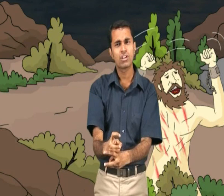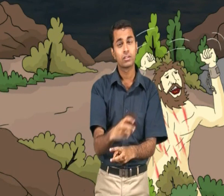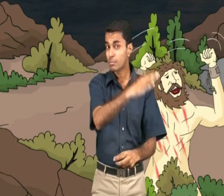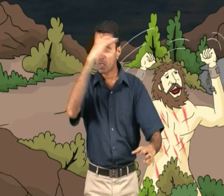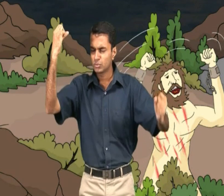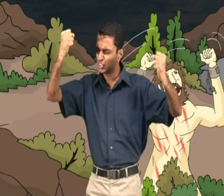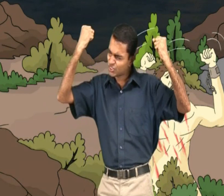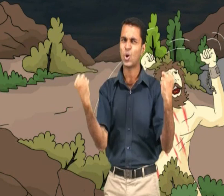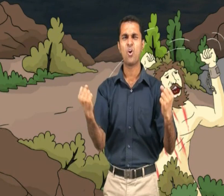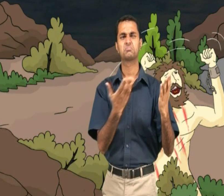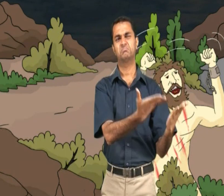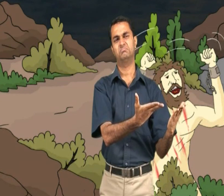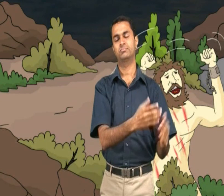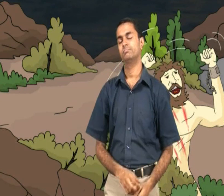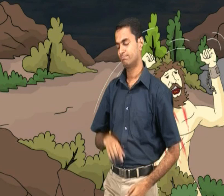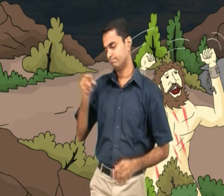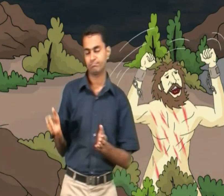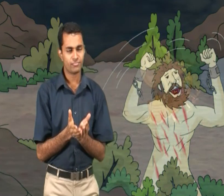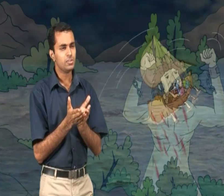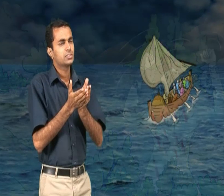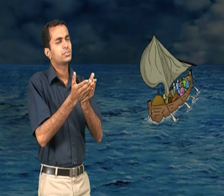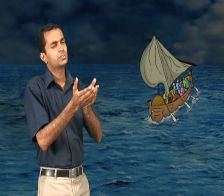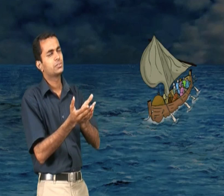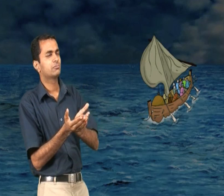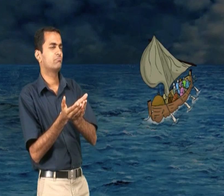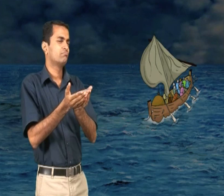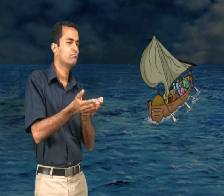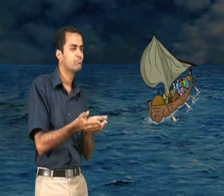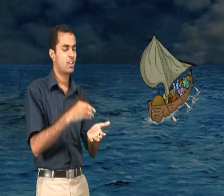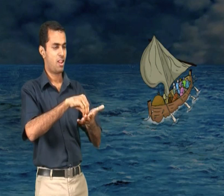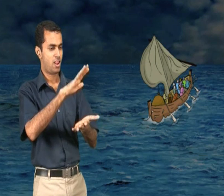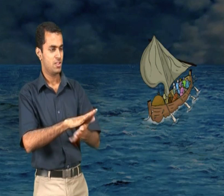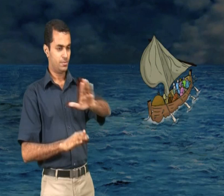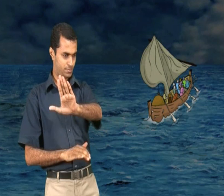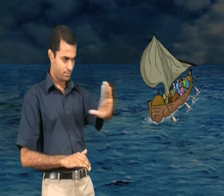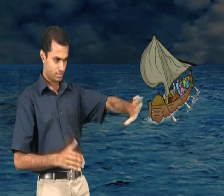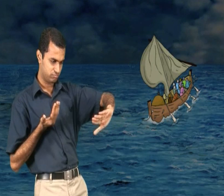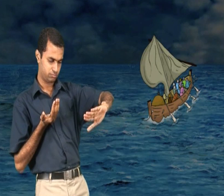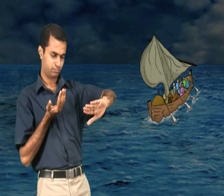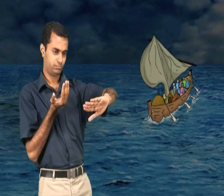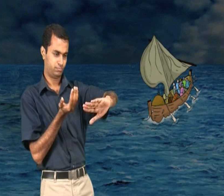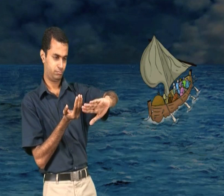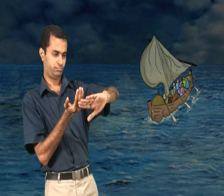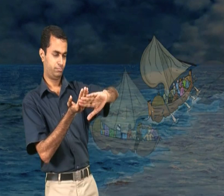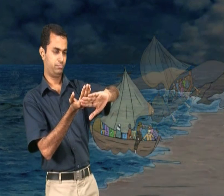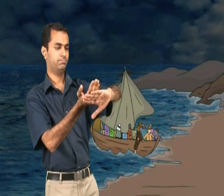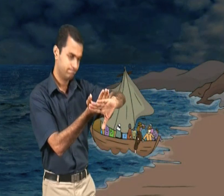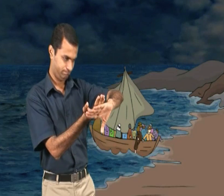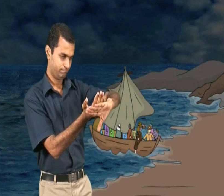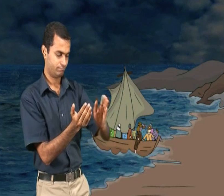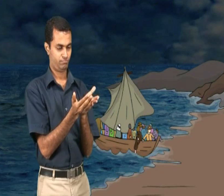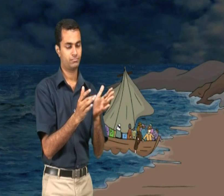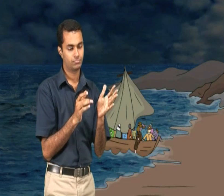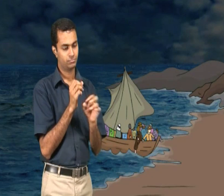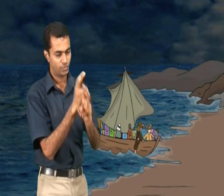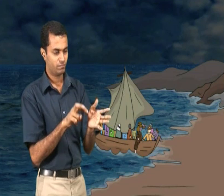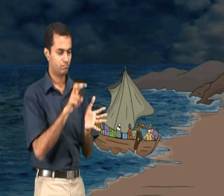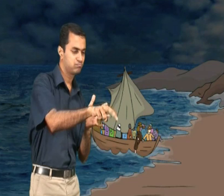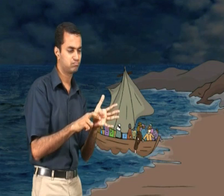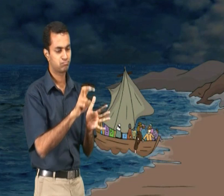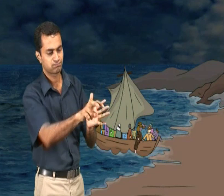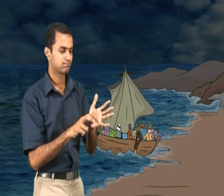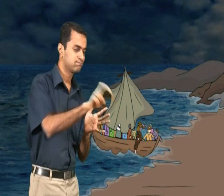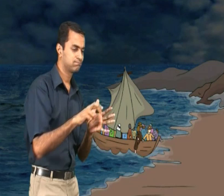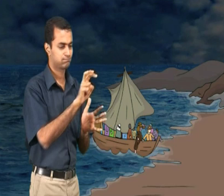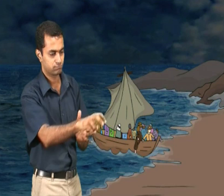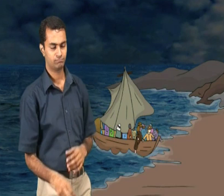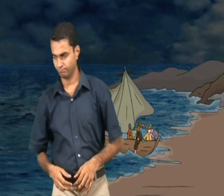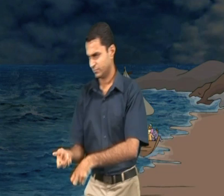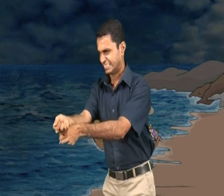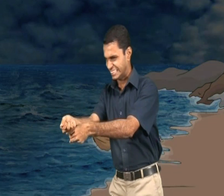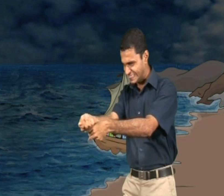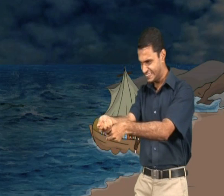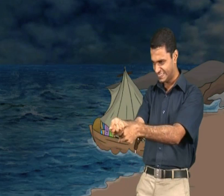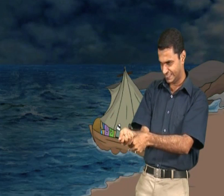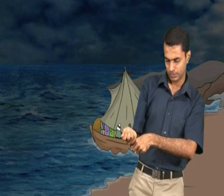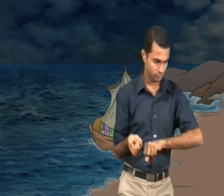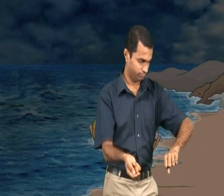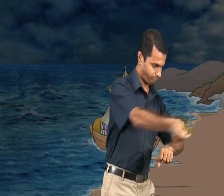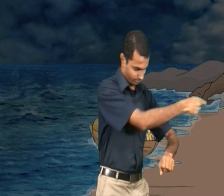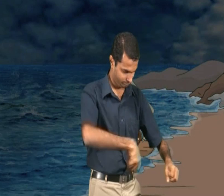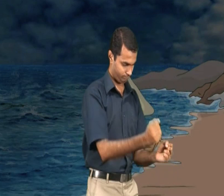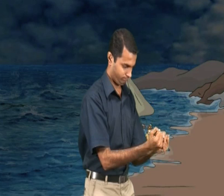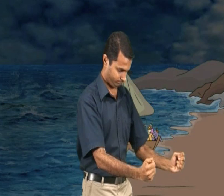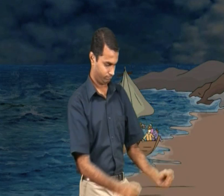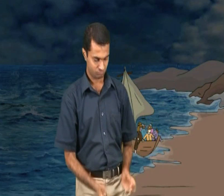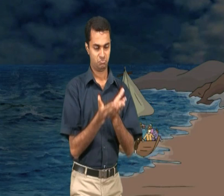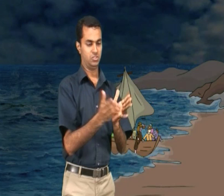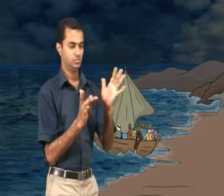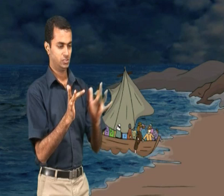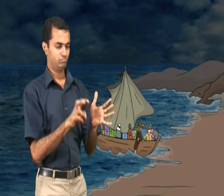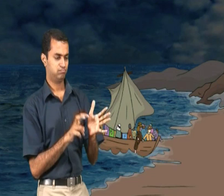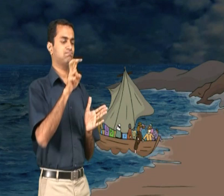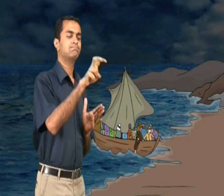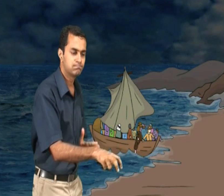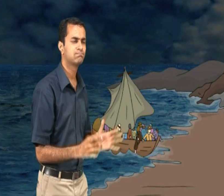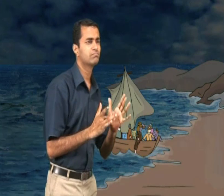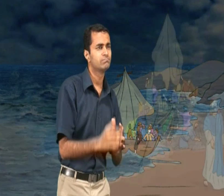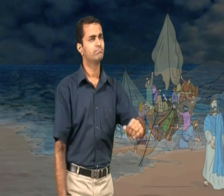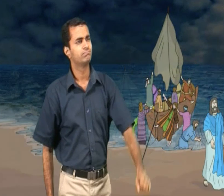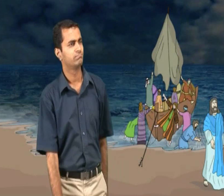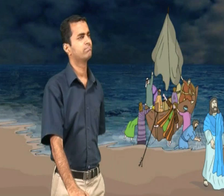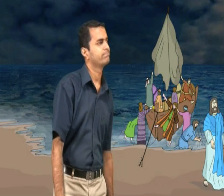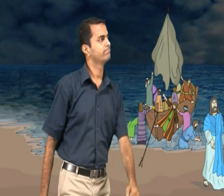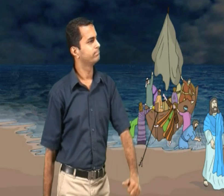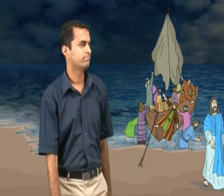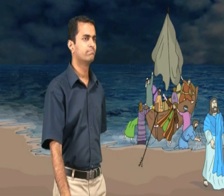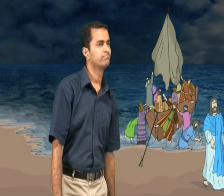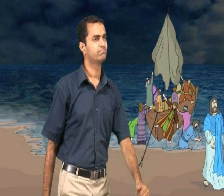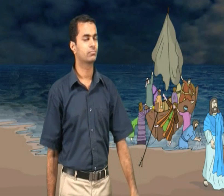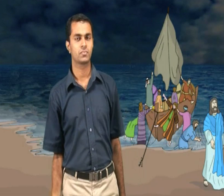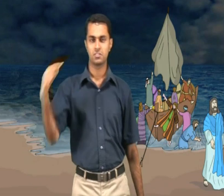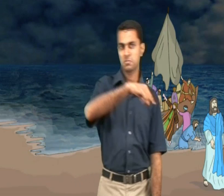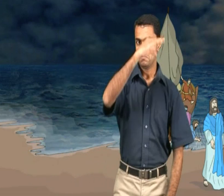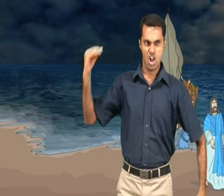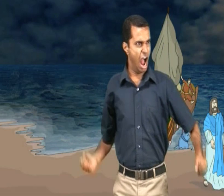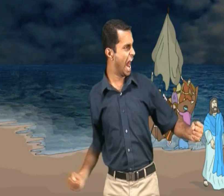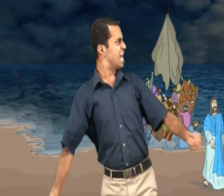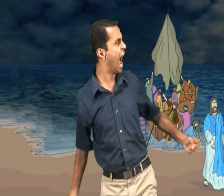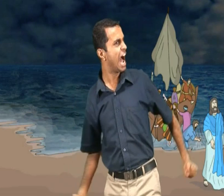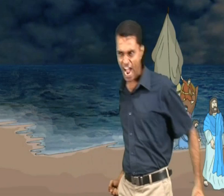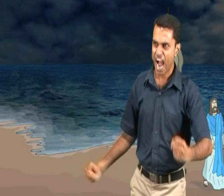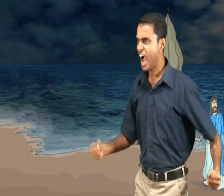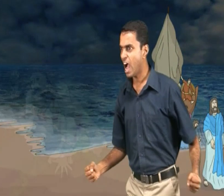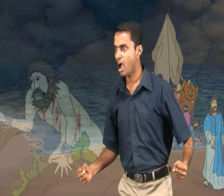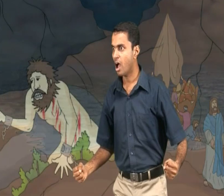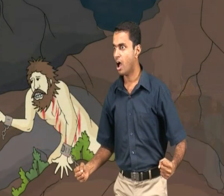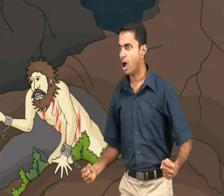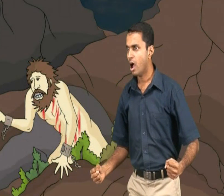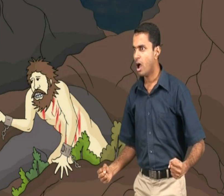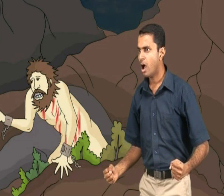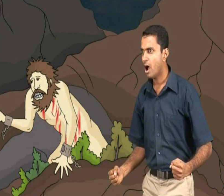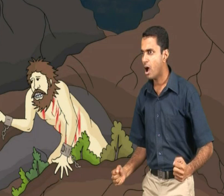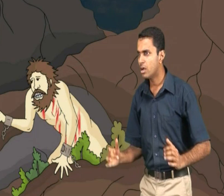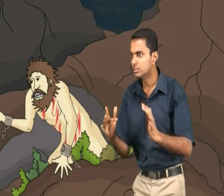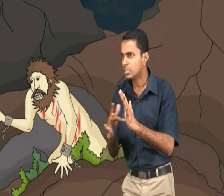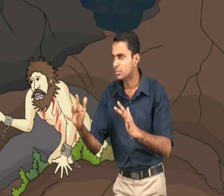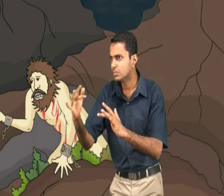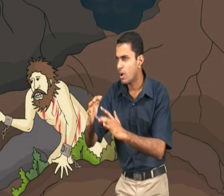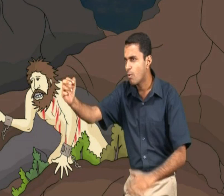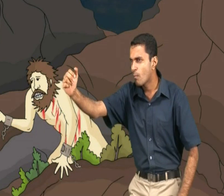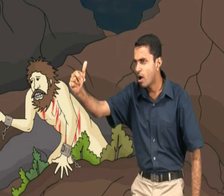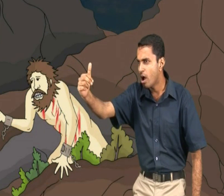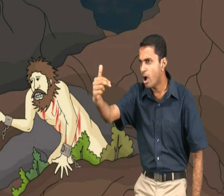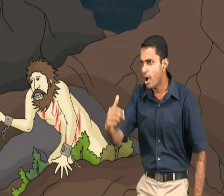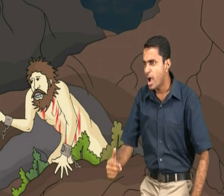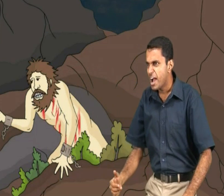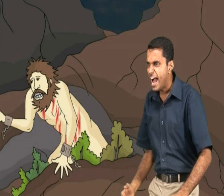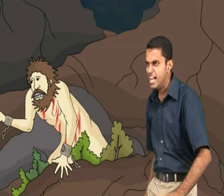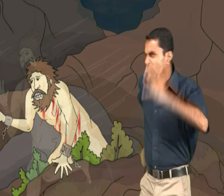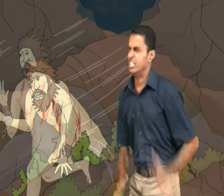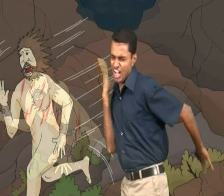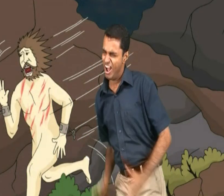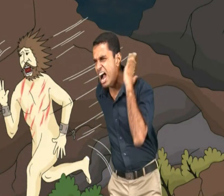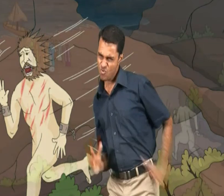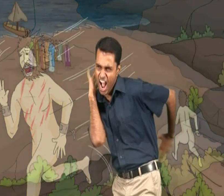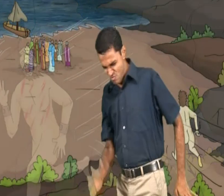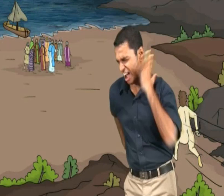Night and day in the tombs and in the mountains he kept crying out and cutting himself with stones.